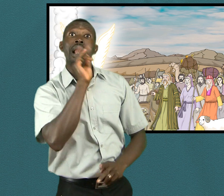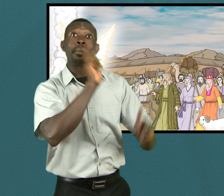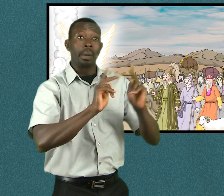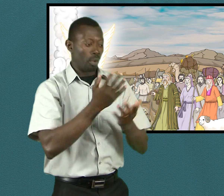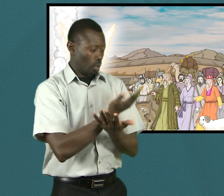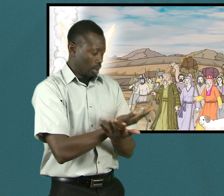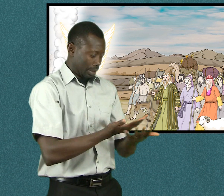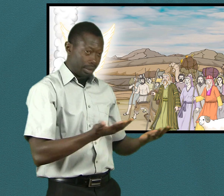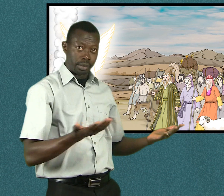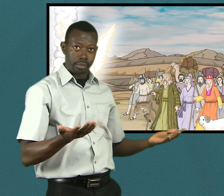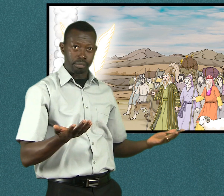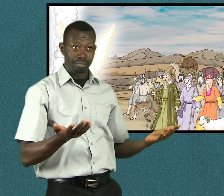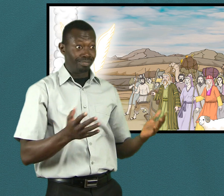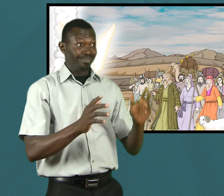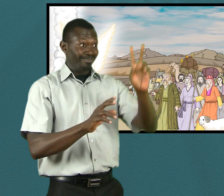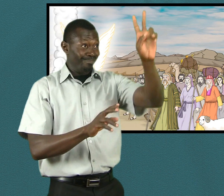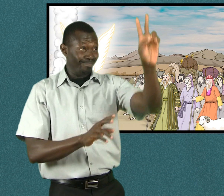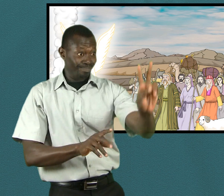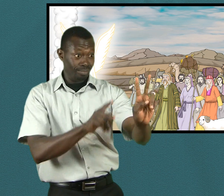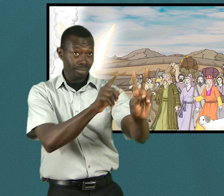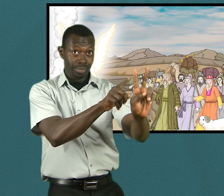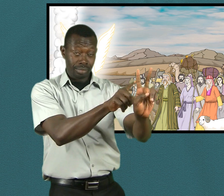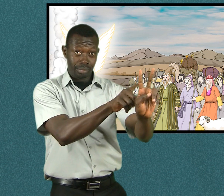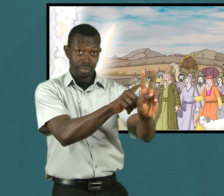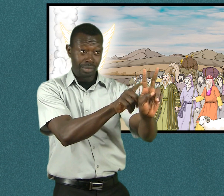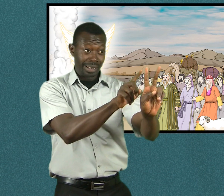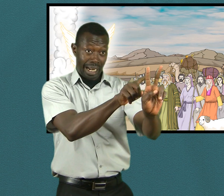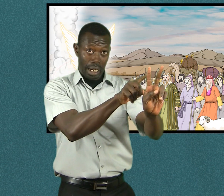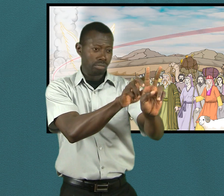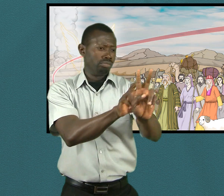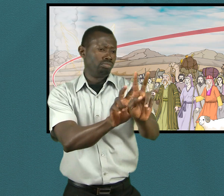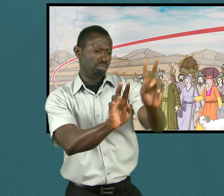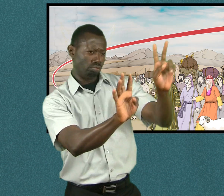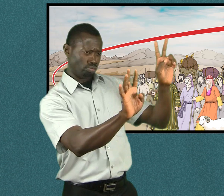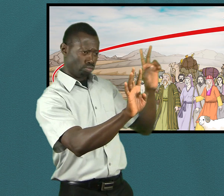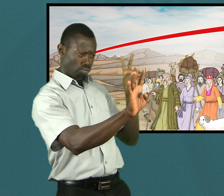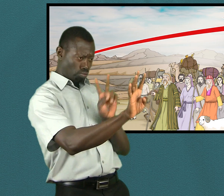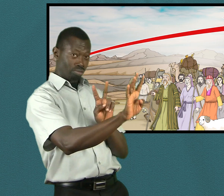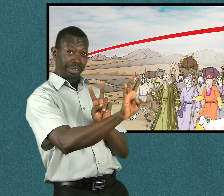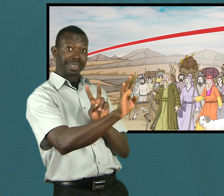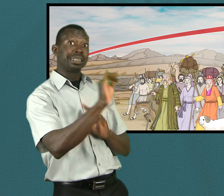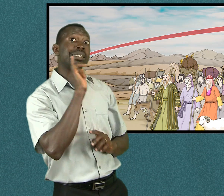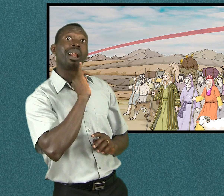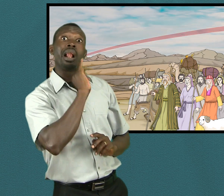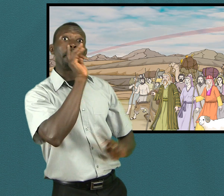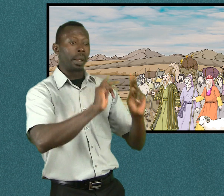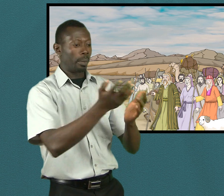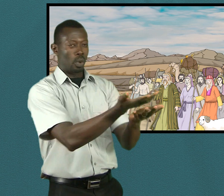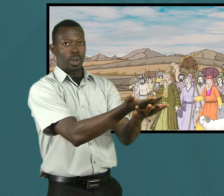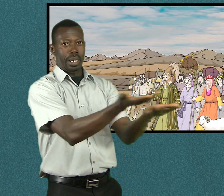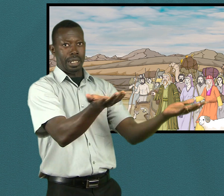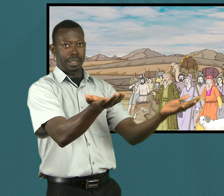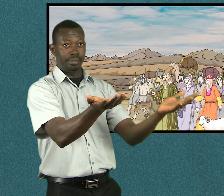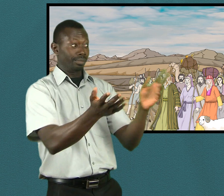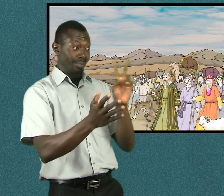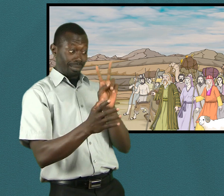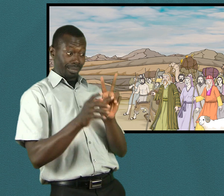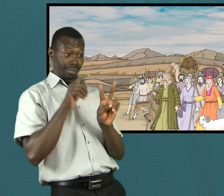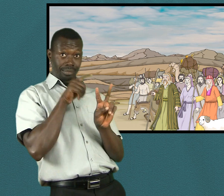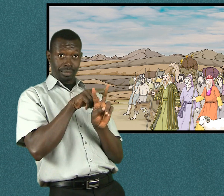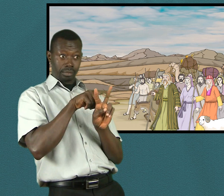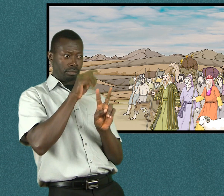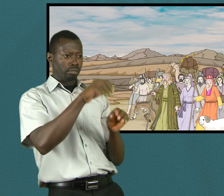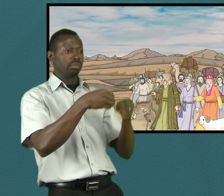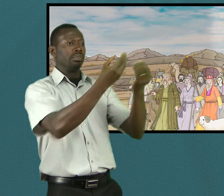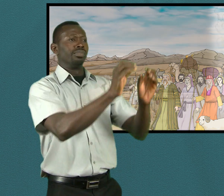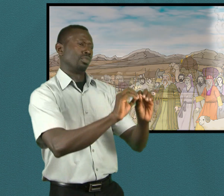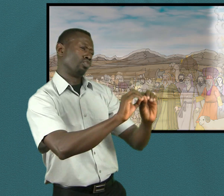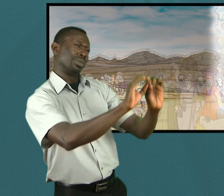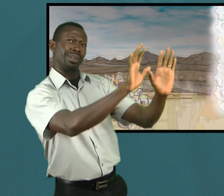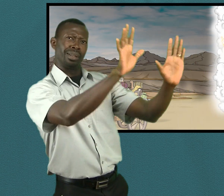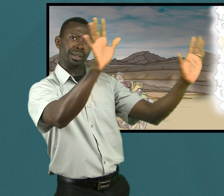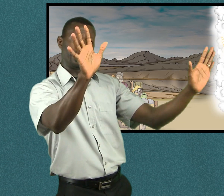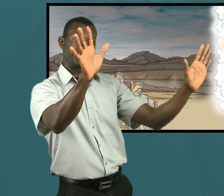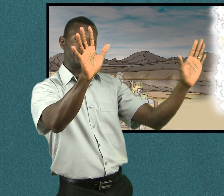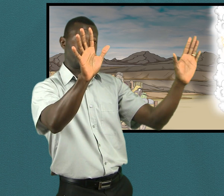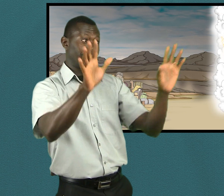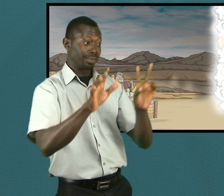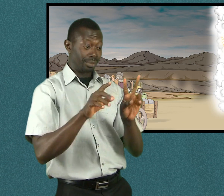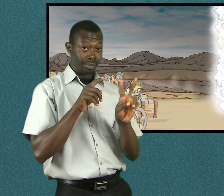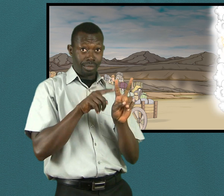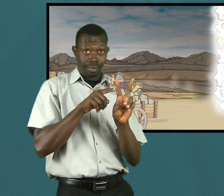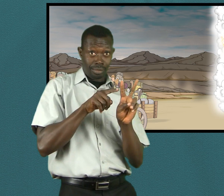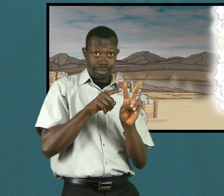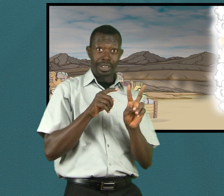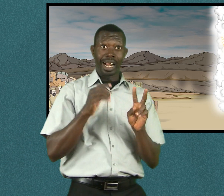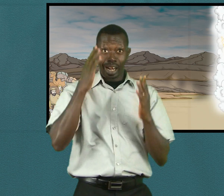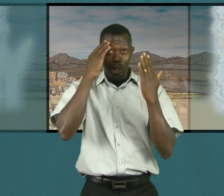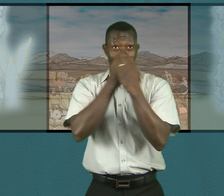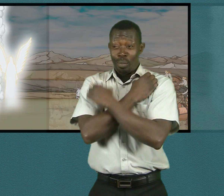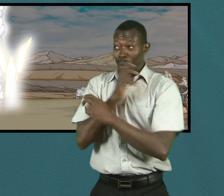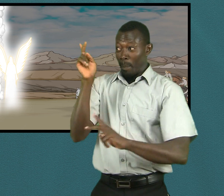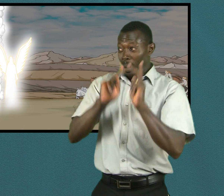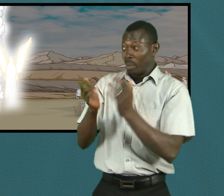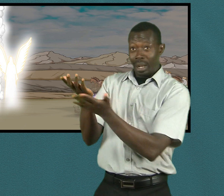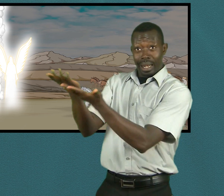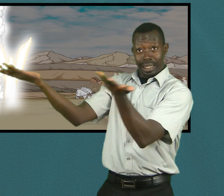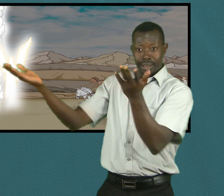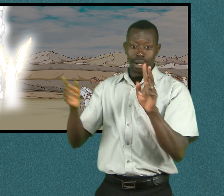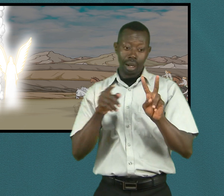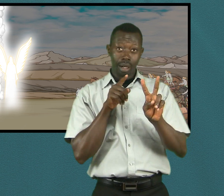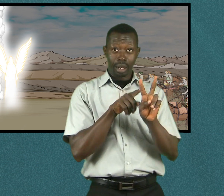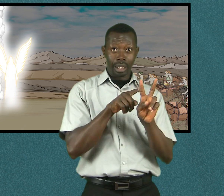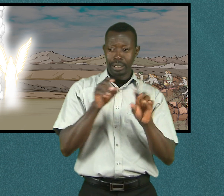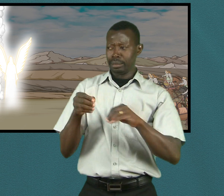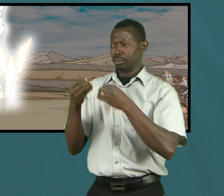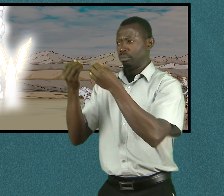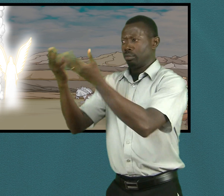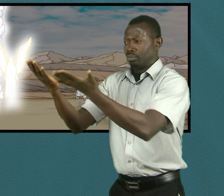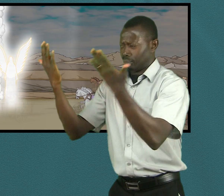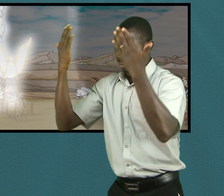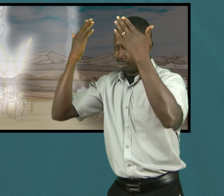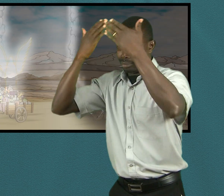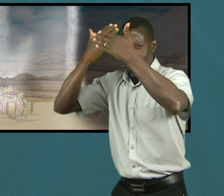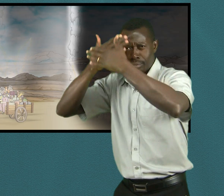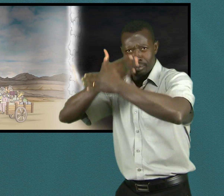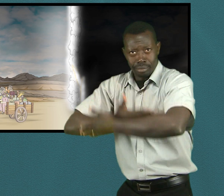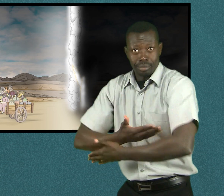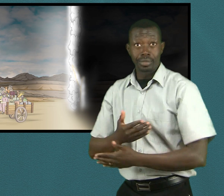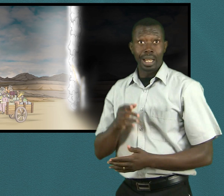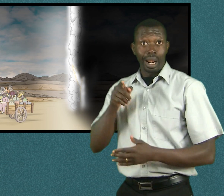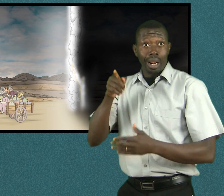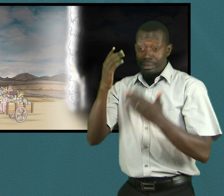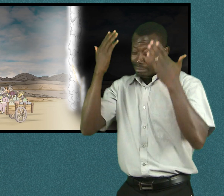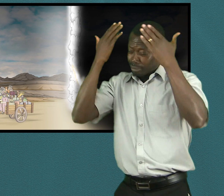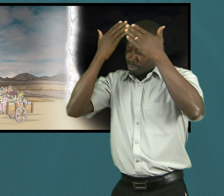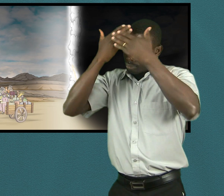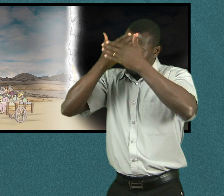The pillar of cloud also moved from before them and stood behind them, so that it came between the camps of Egypt and Israel.